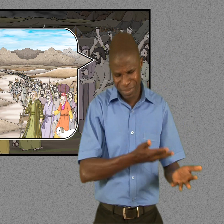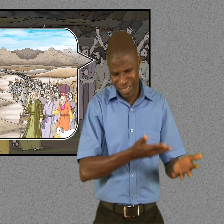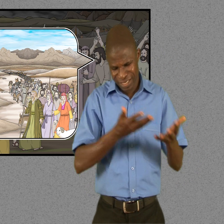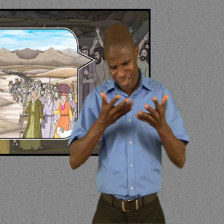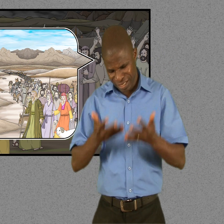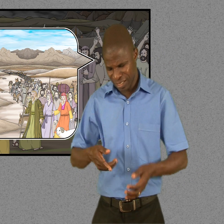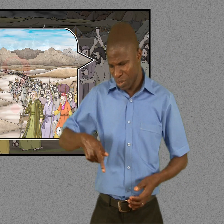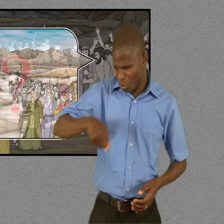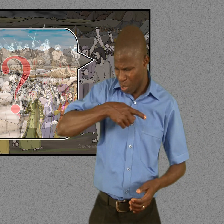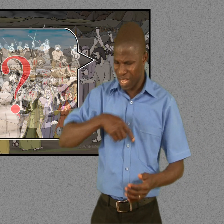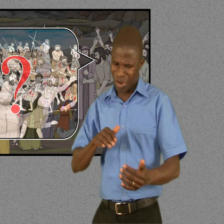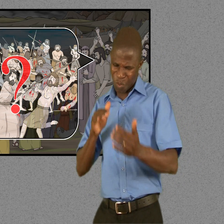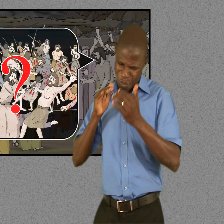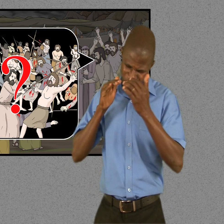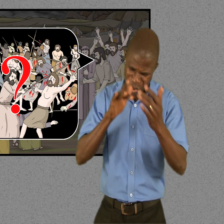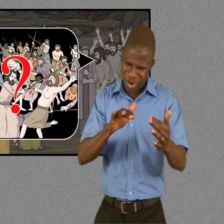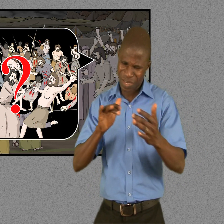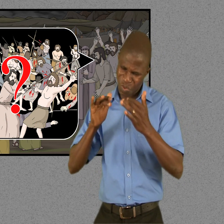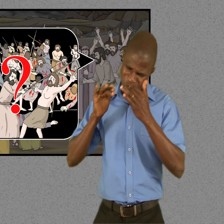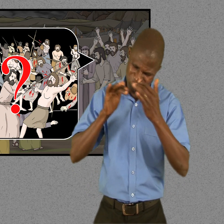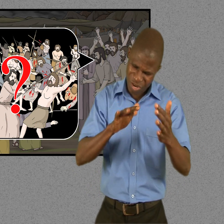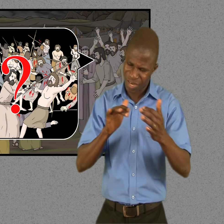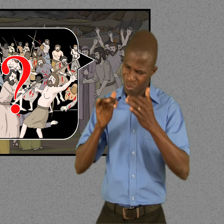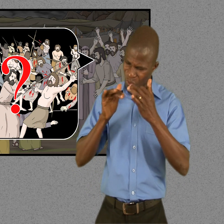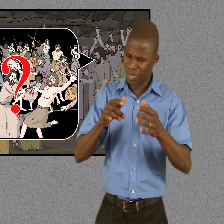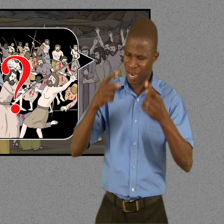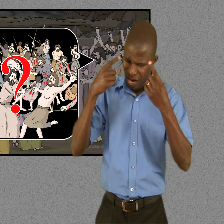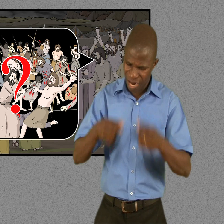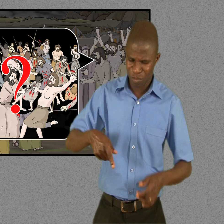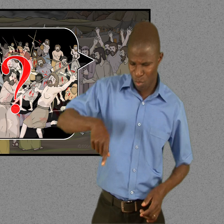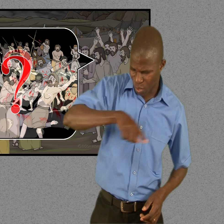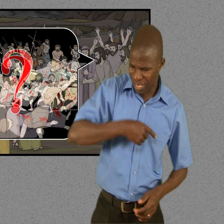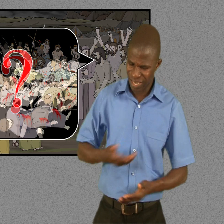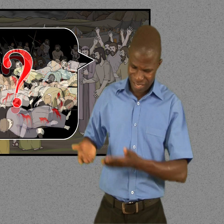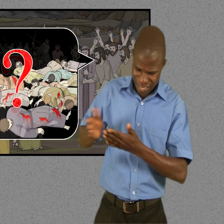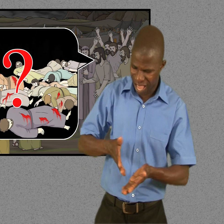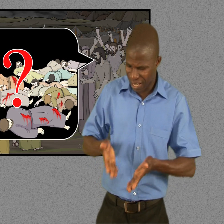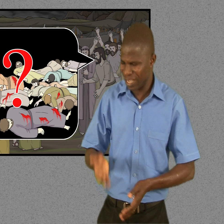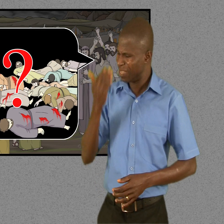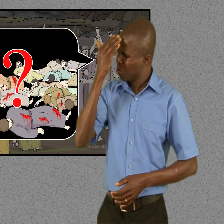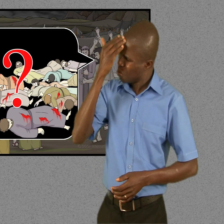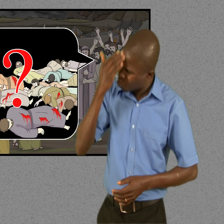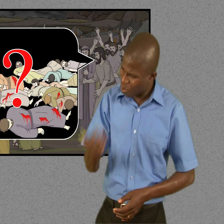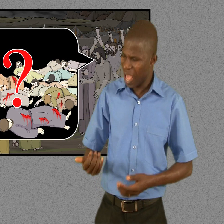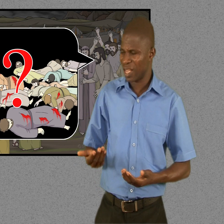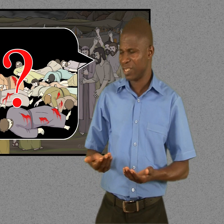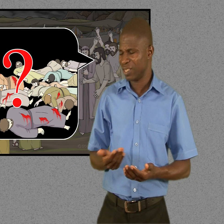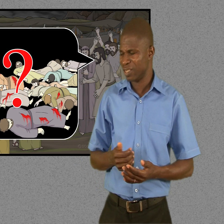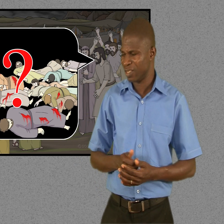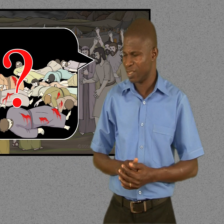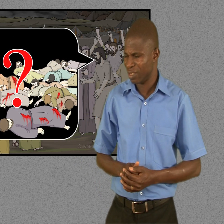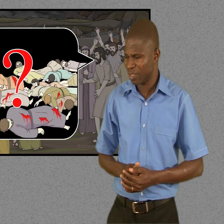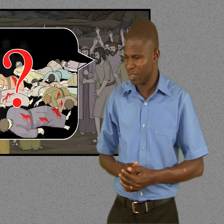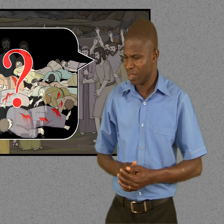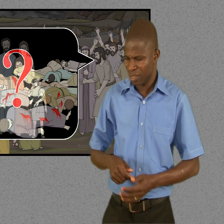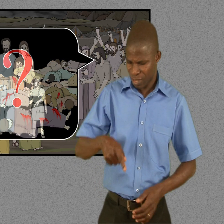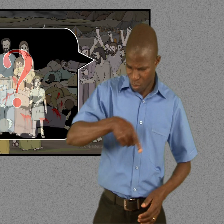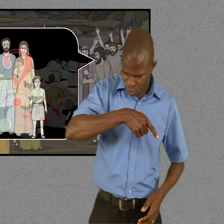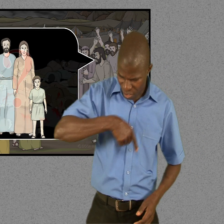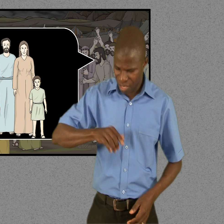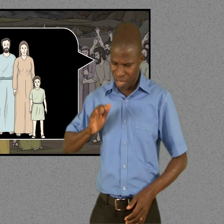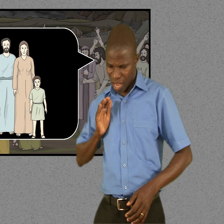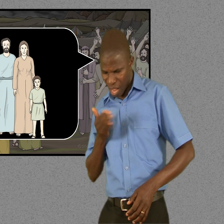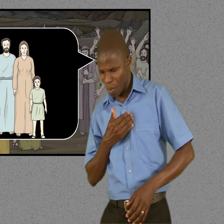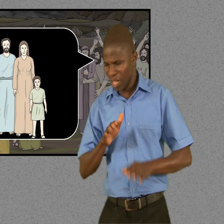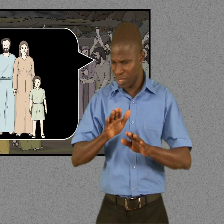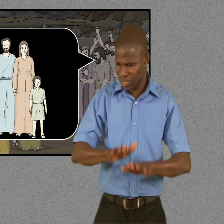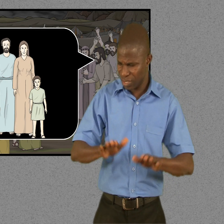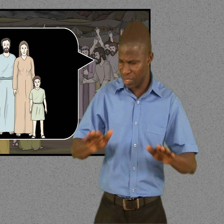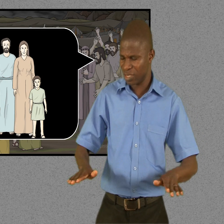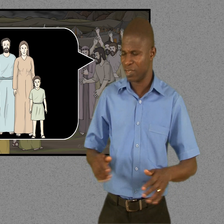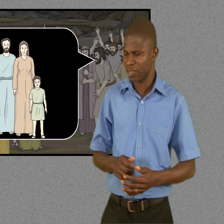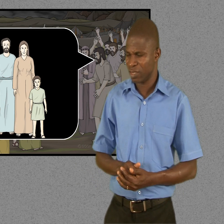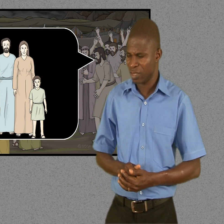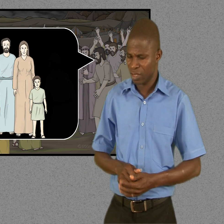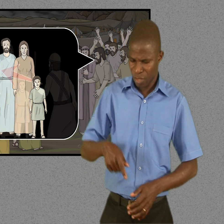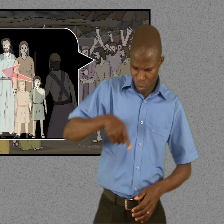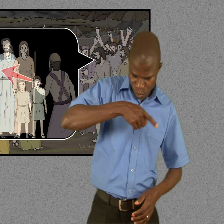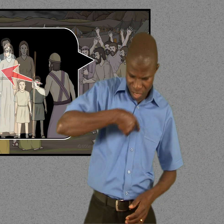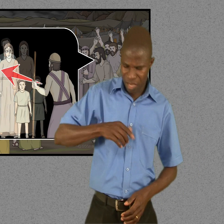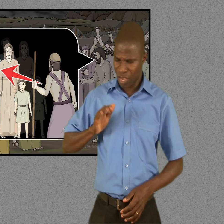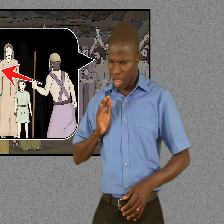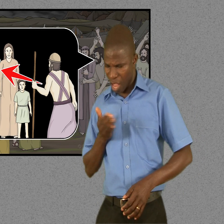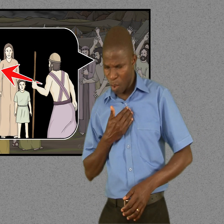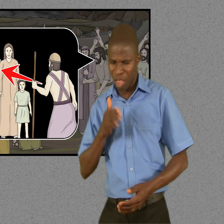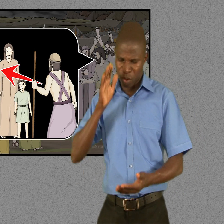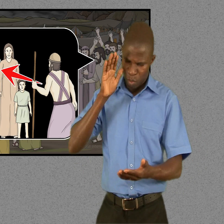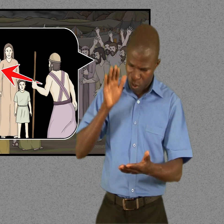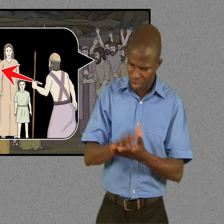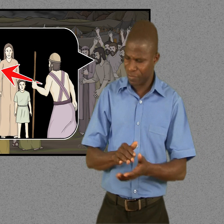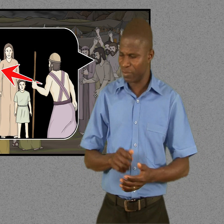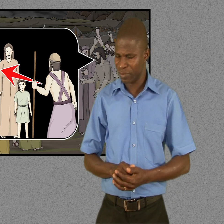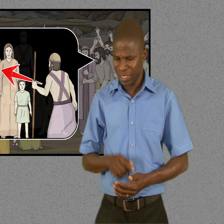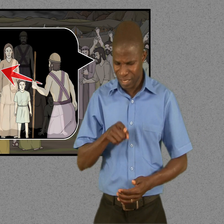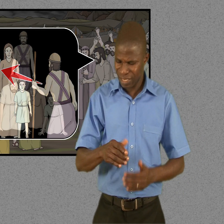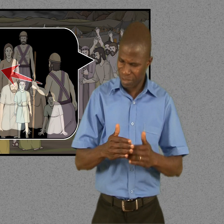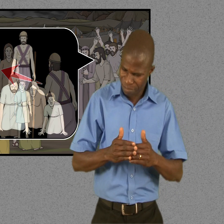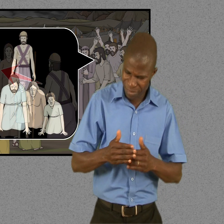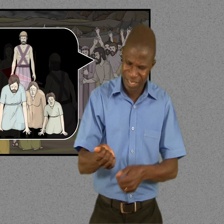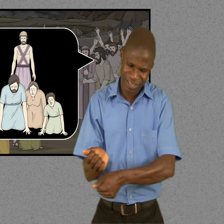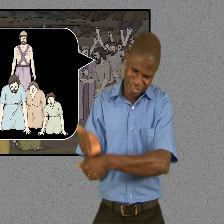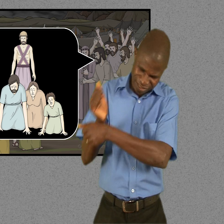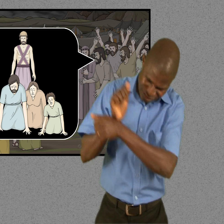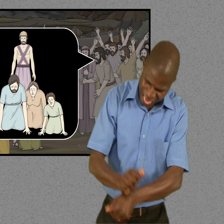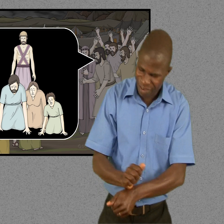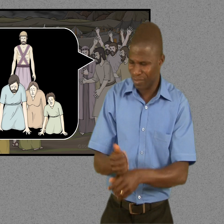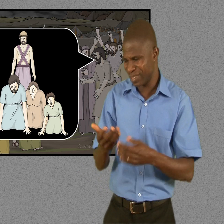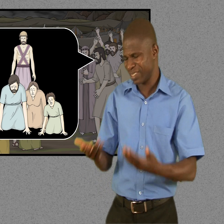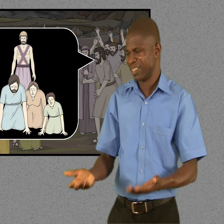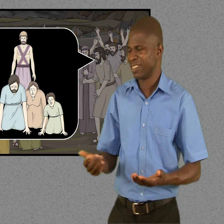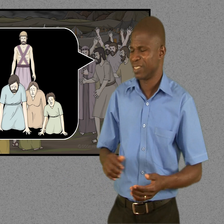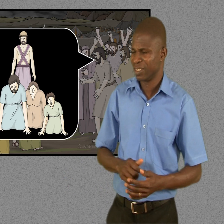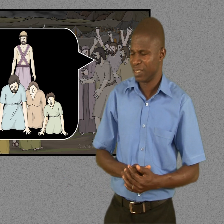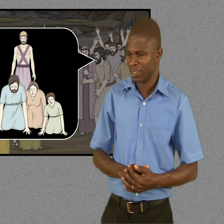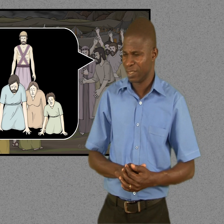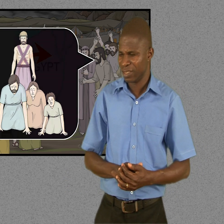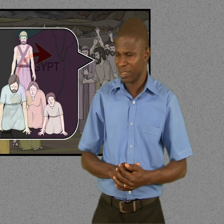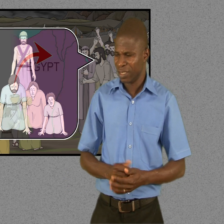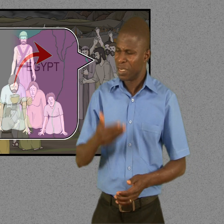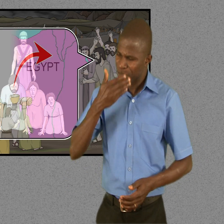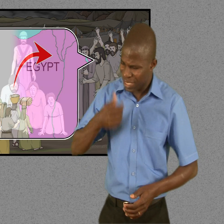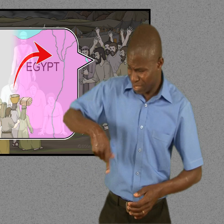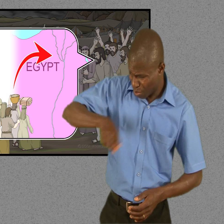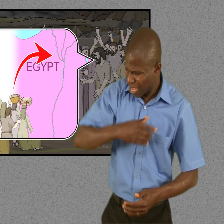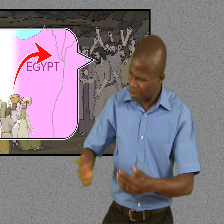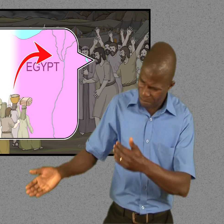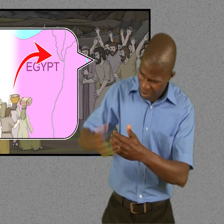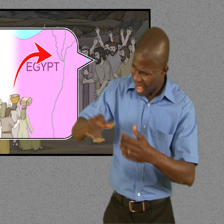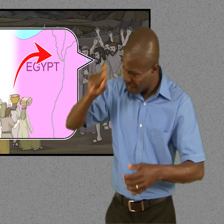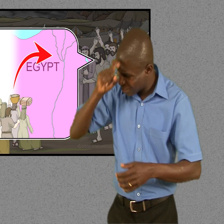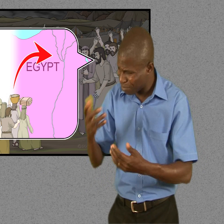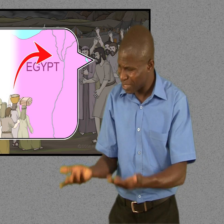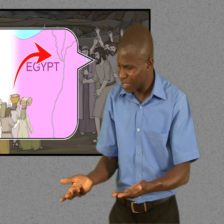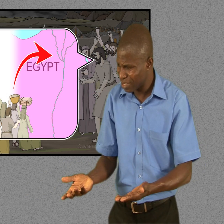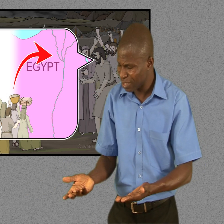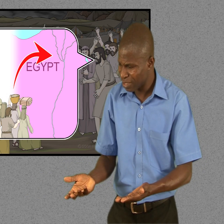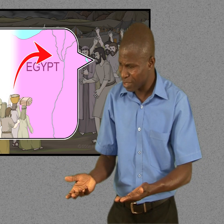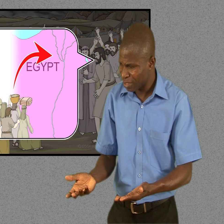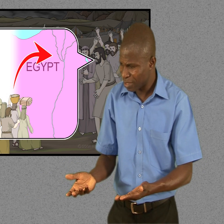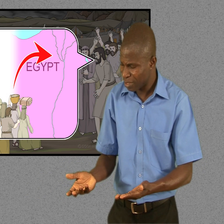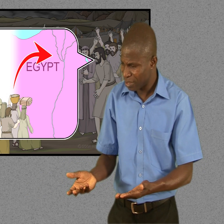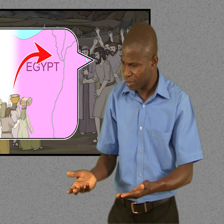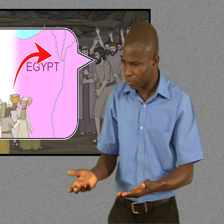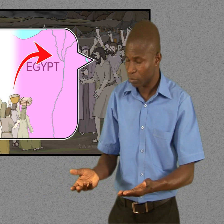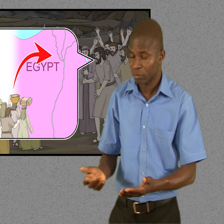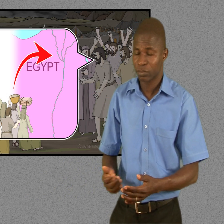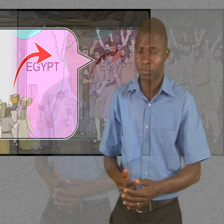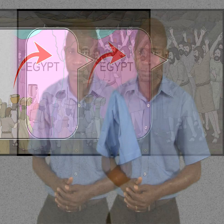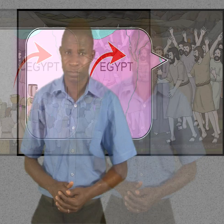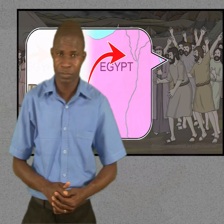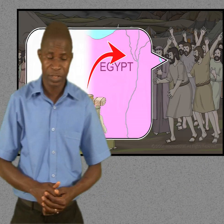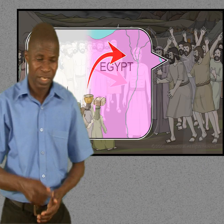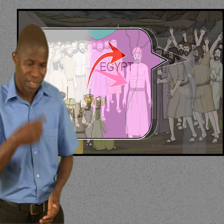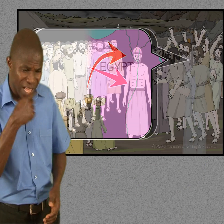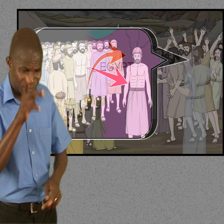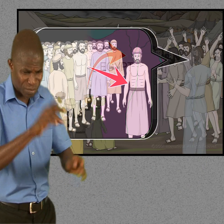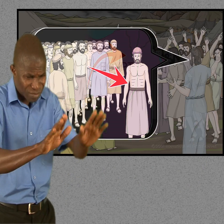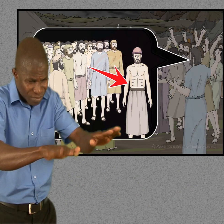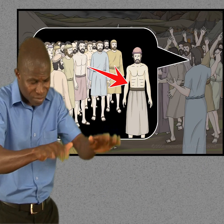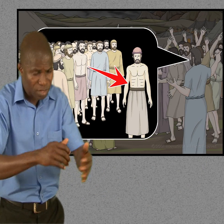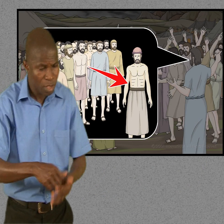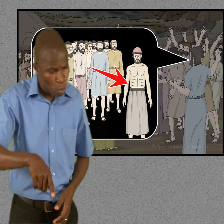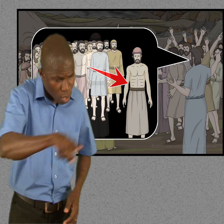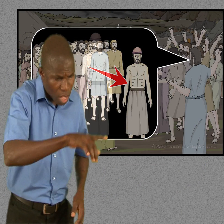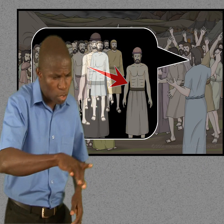Why is the LORD bringing us into this land to fall by the sword? Our wives and children will become plunder. Would it not be better for us to go back to Egypt?”